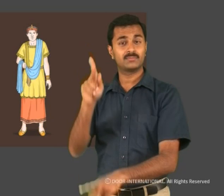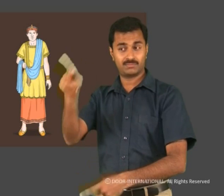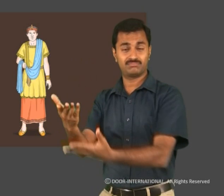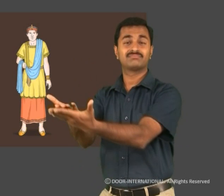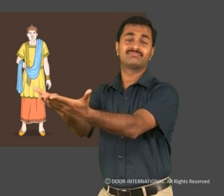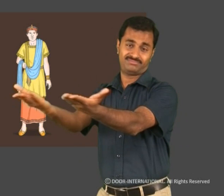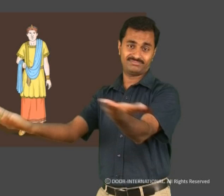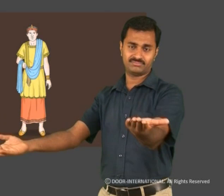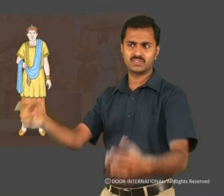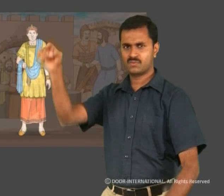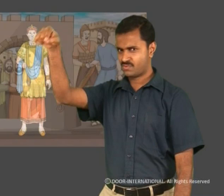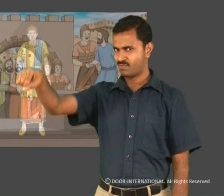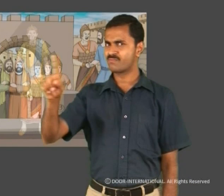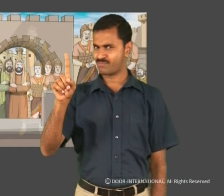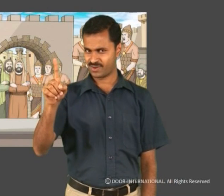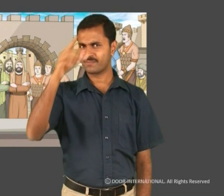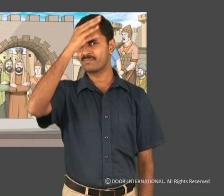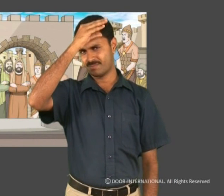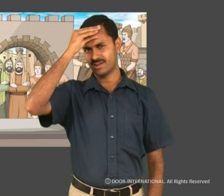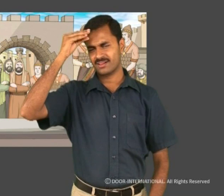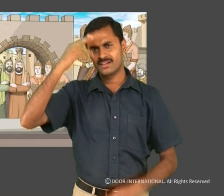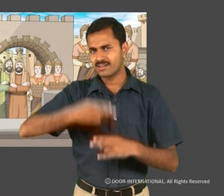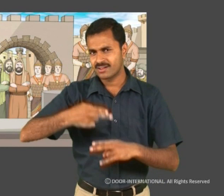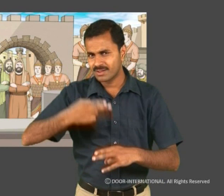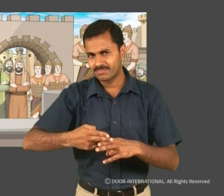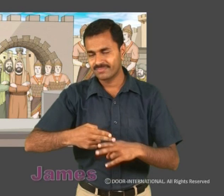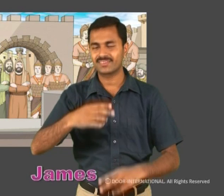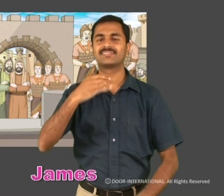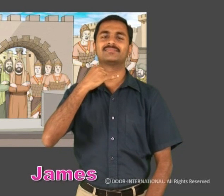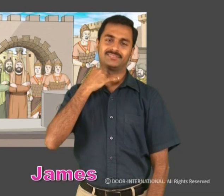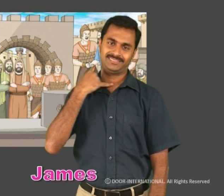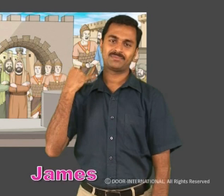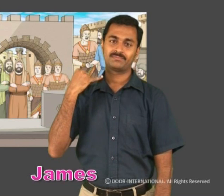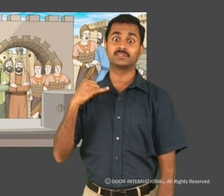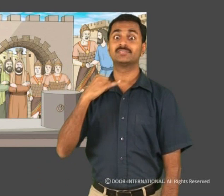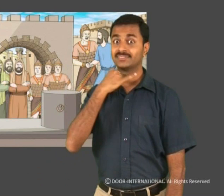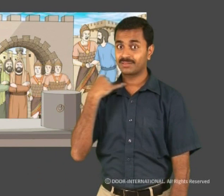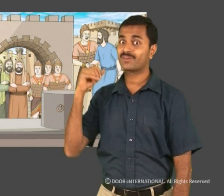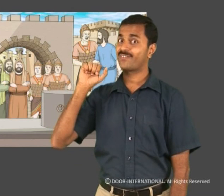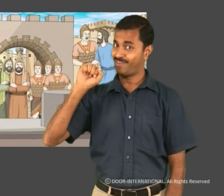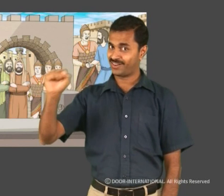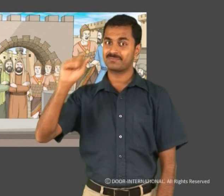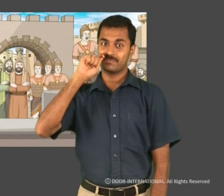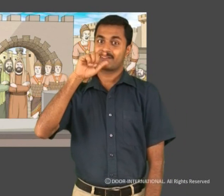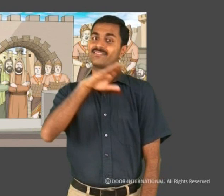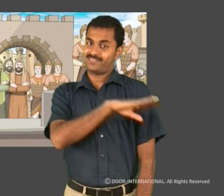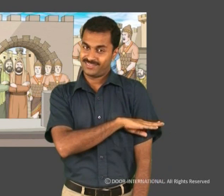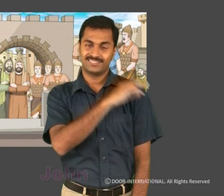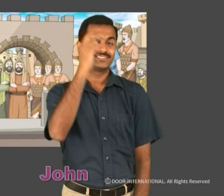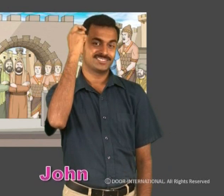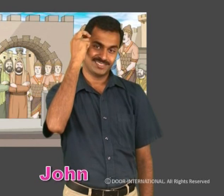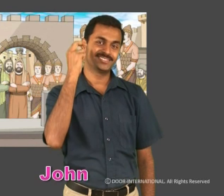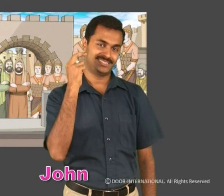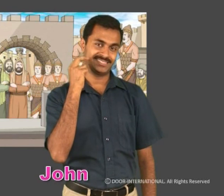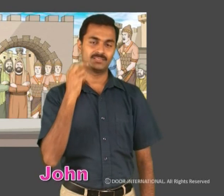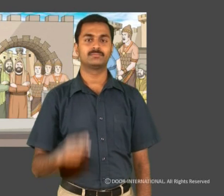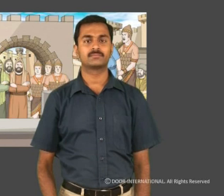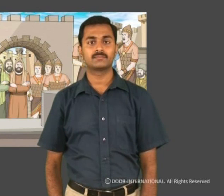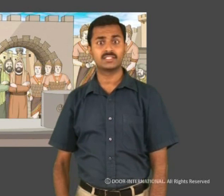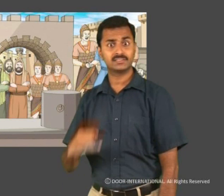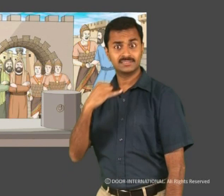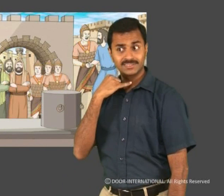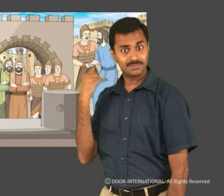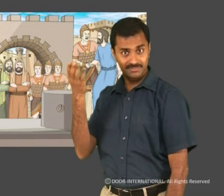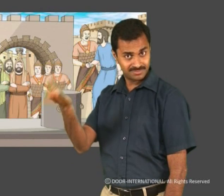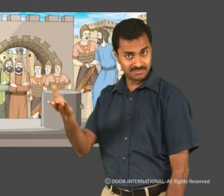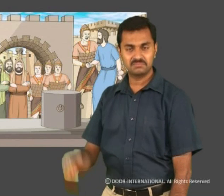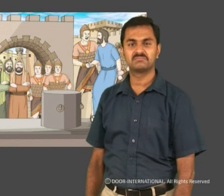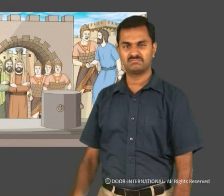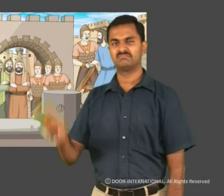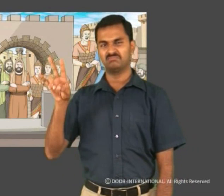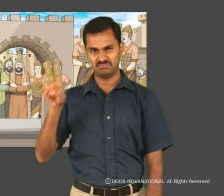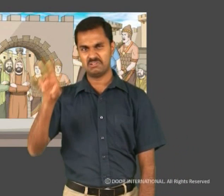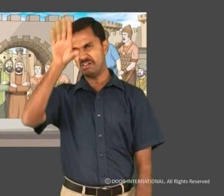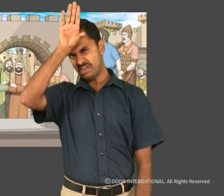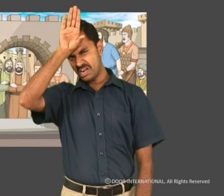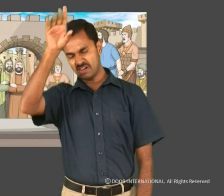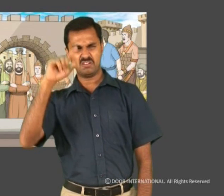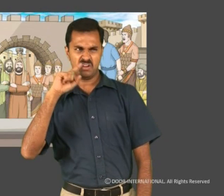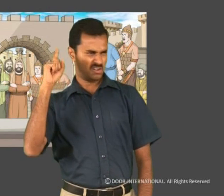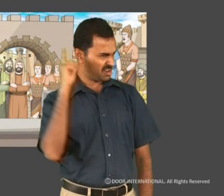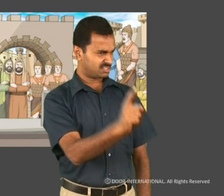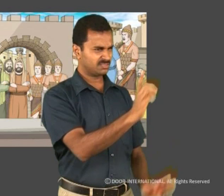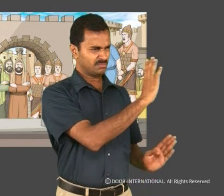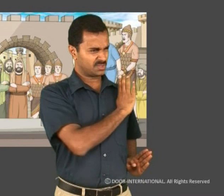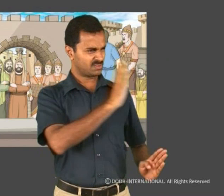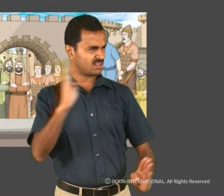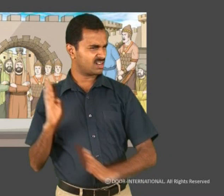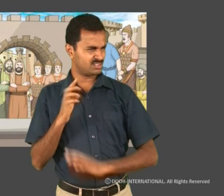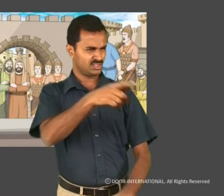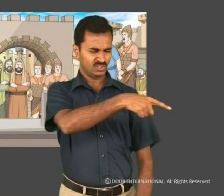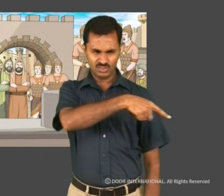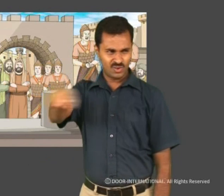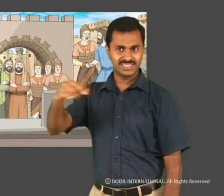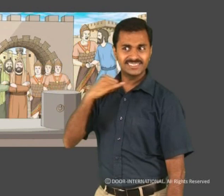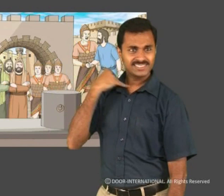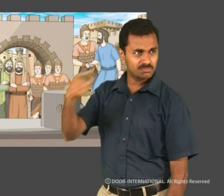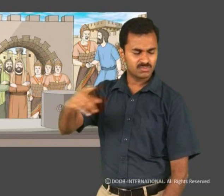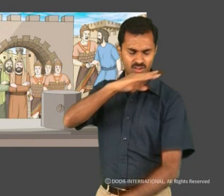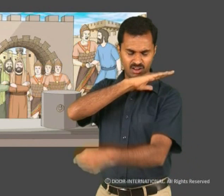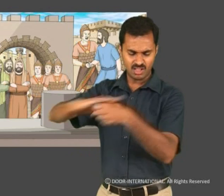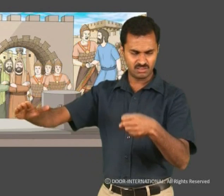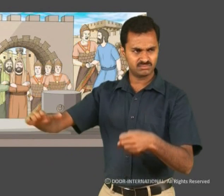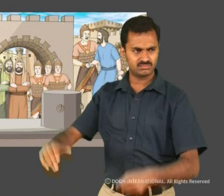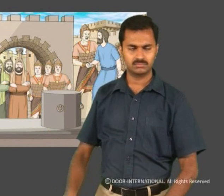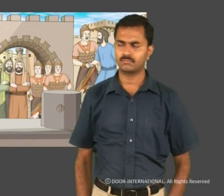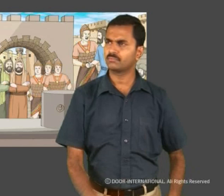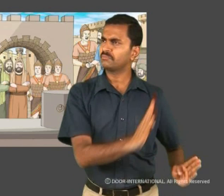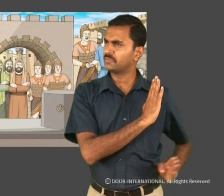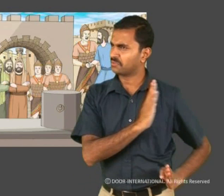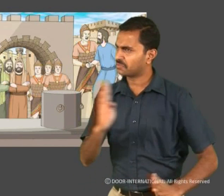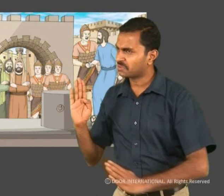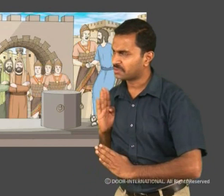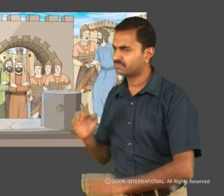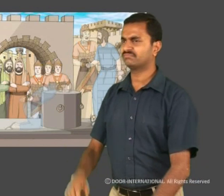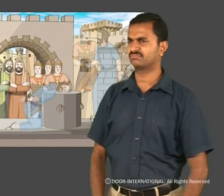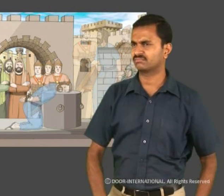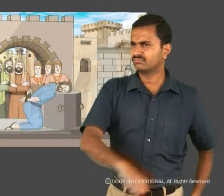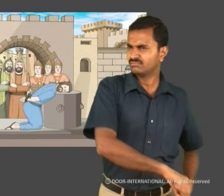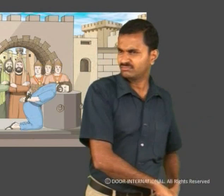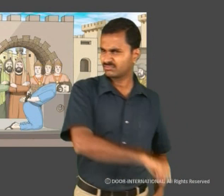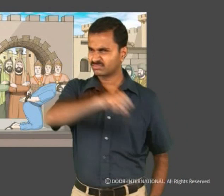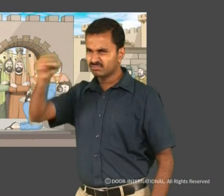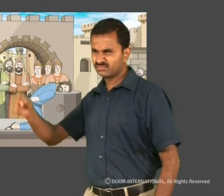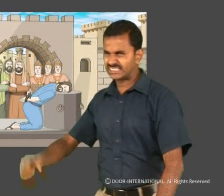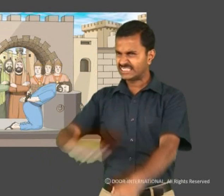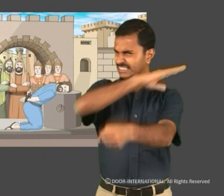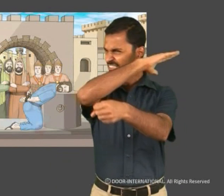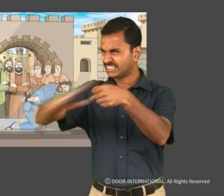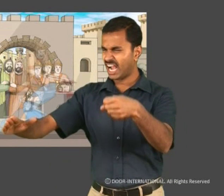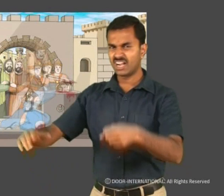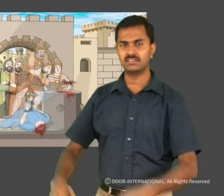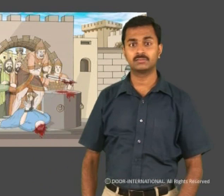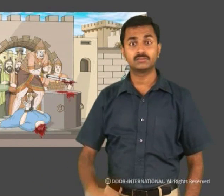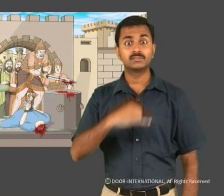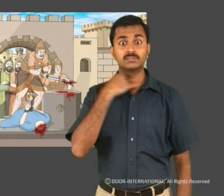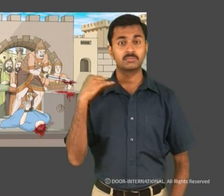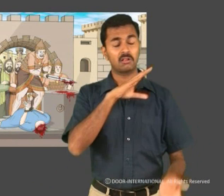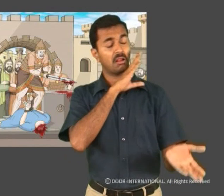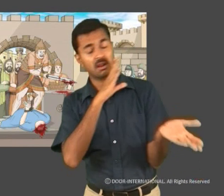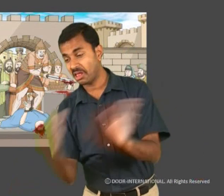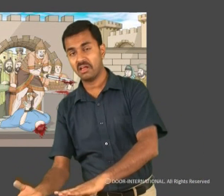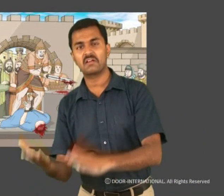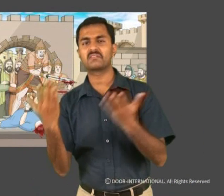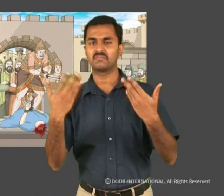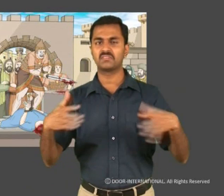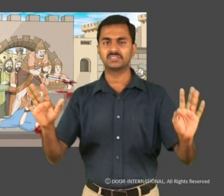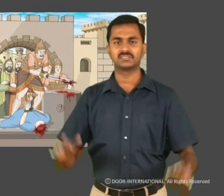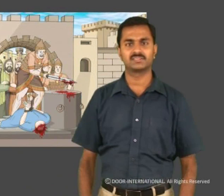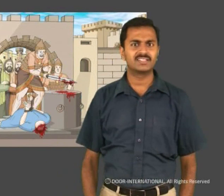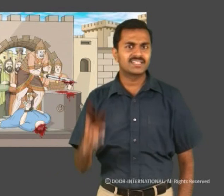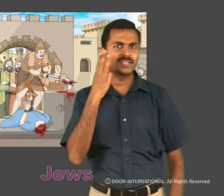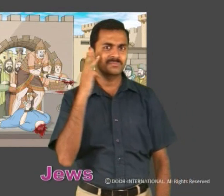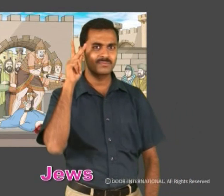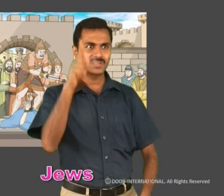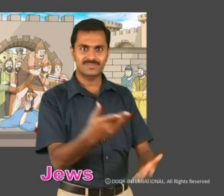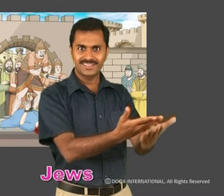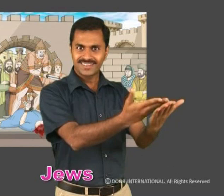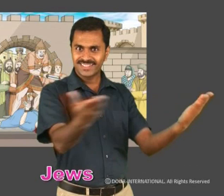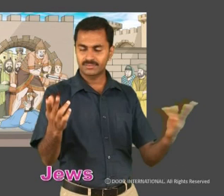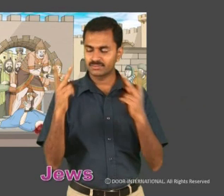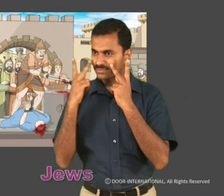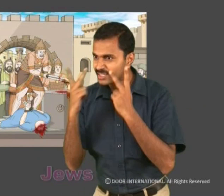He had James, the brother of John, put to death with the sword.